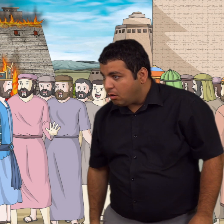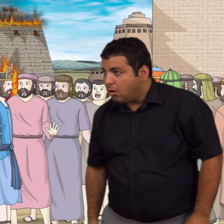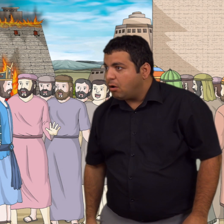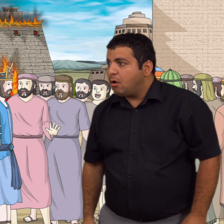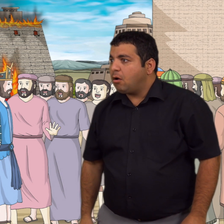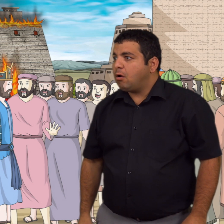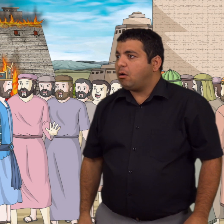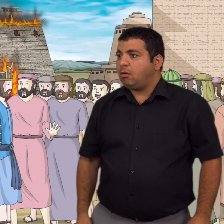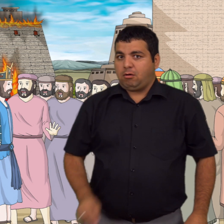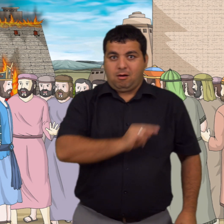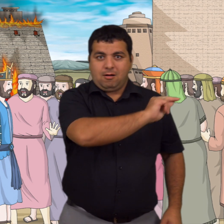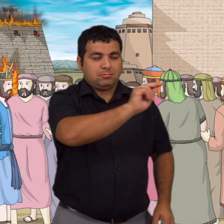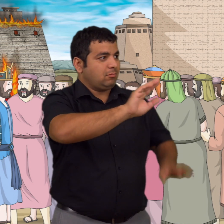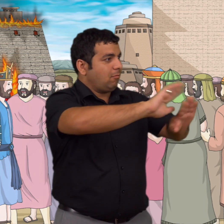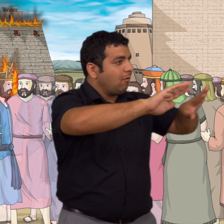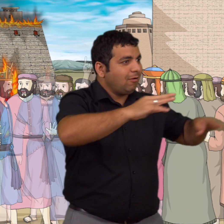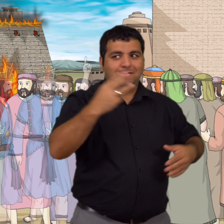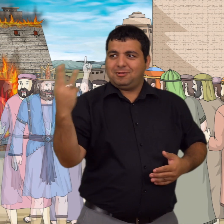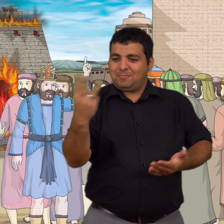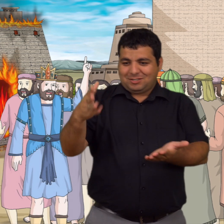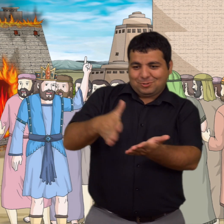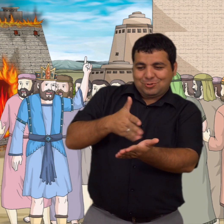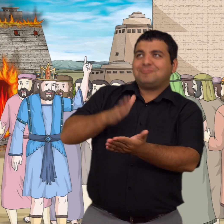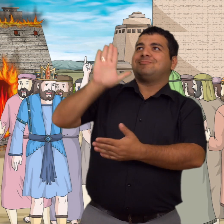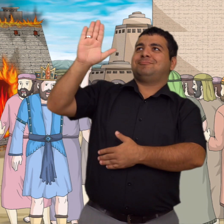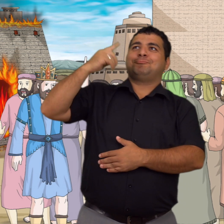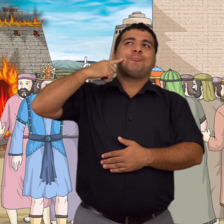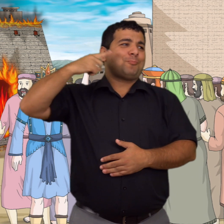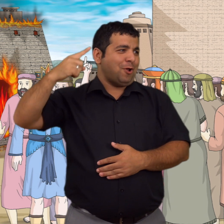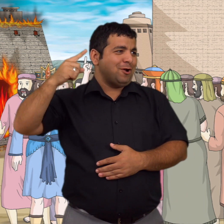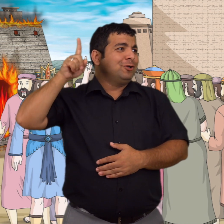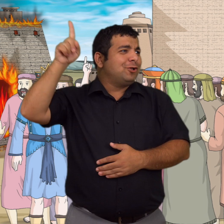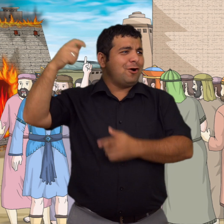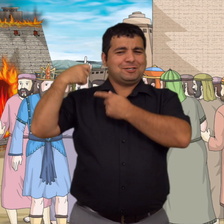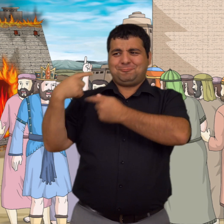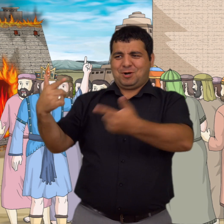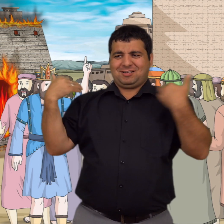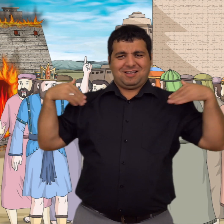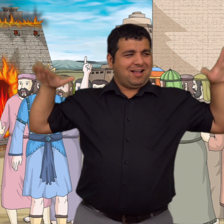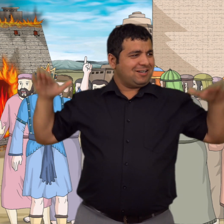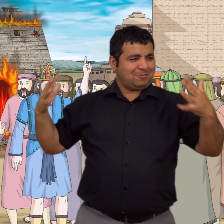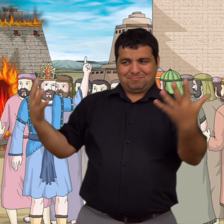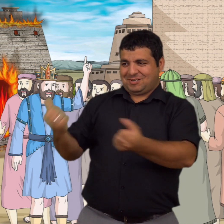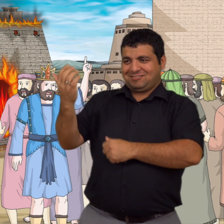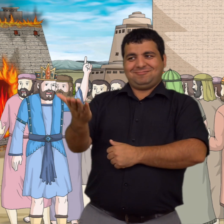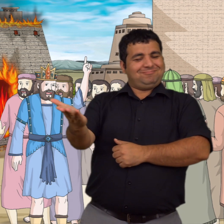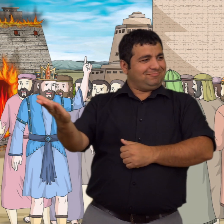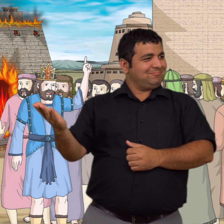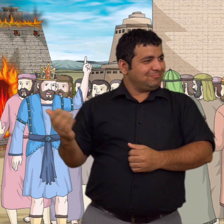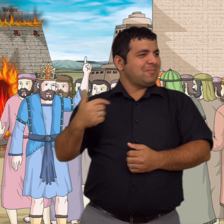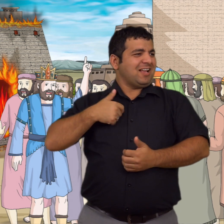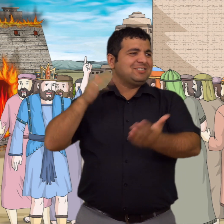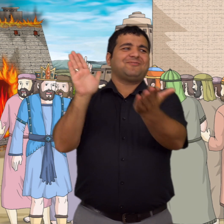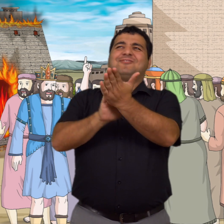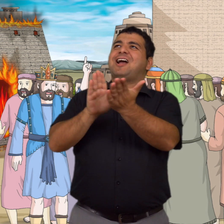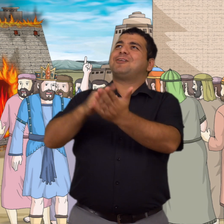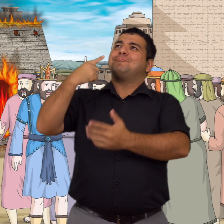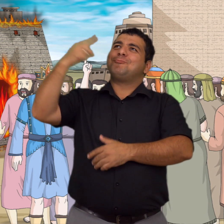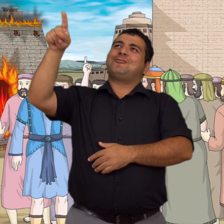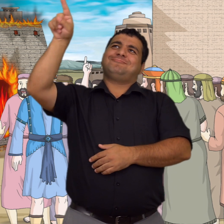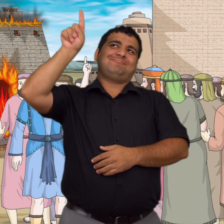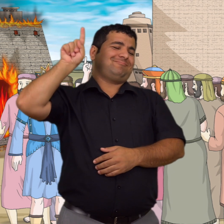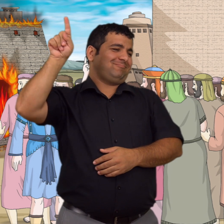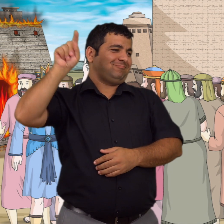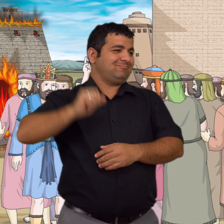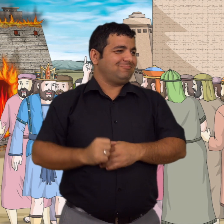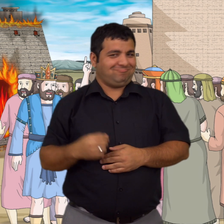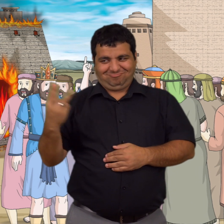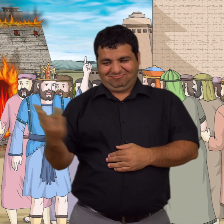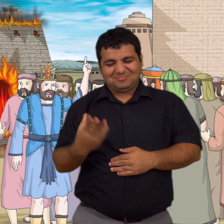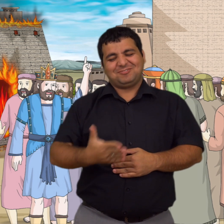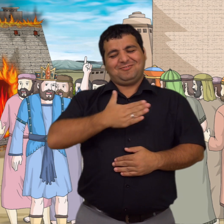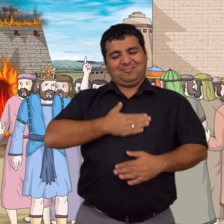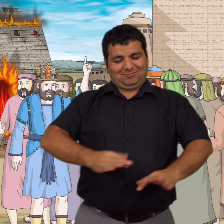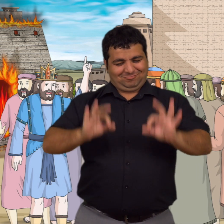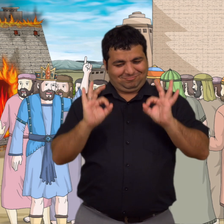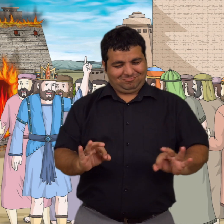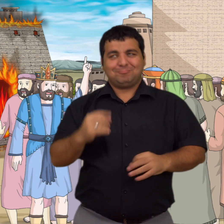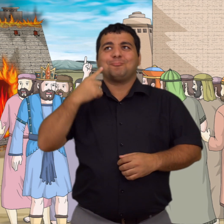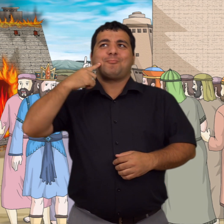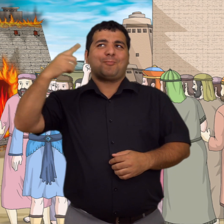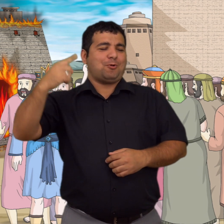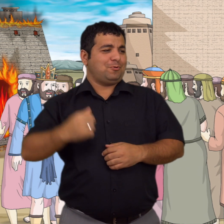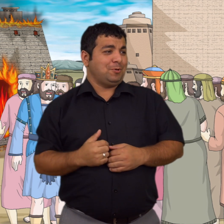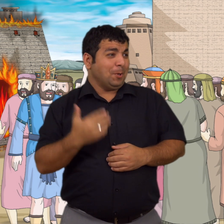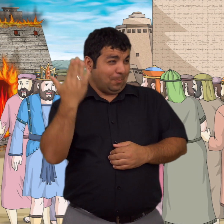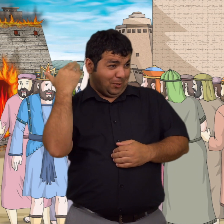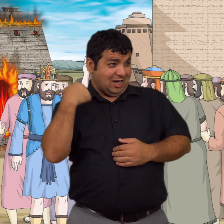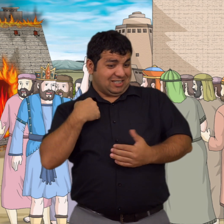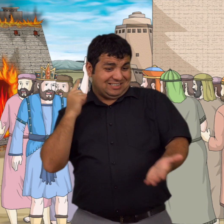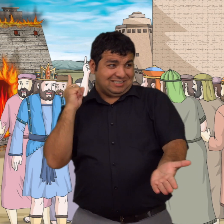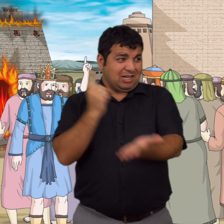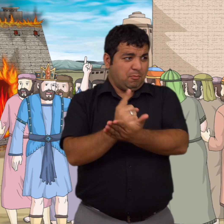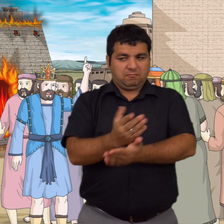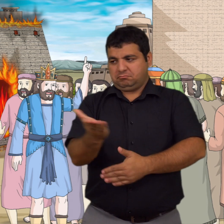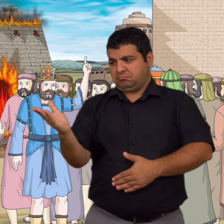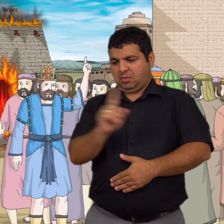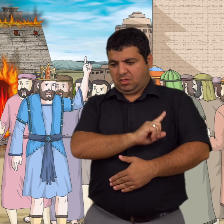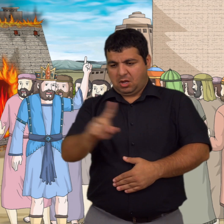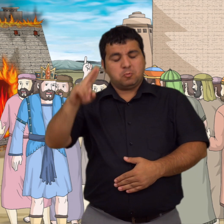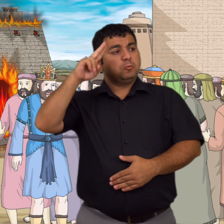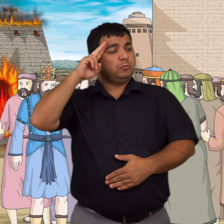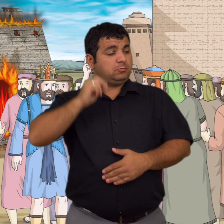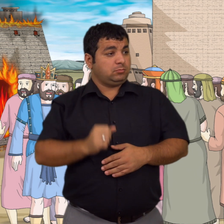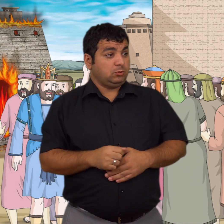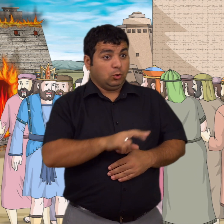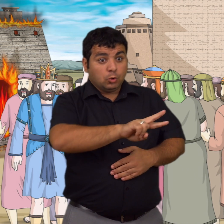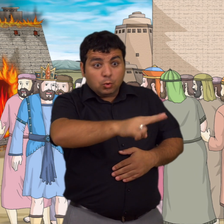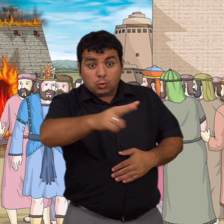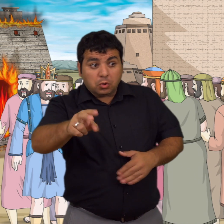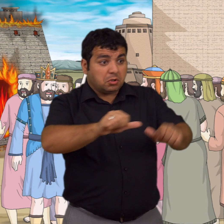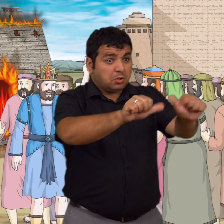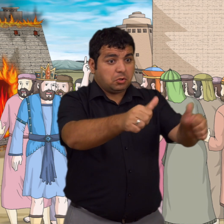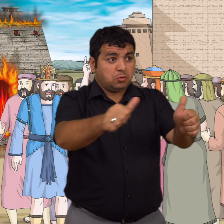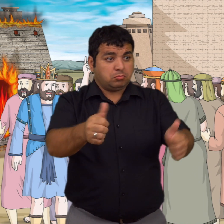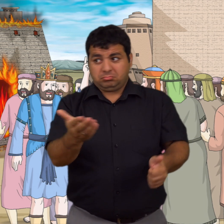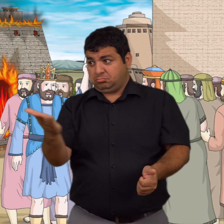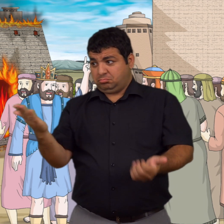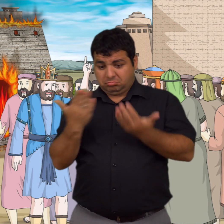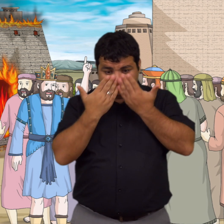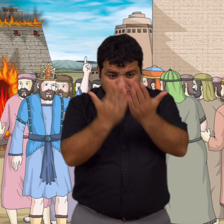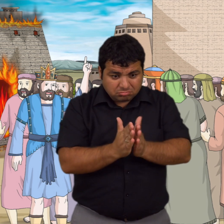Nebuchadnezzar declared, “Blessed be the God of Shadrach, Meshach, and Abednego, who has sent His angel and delivered His servants who trusted in Him.